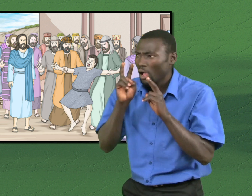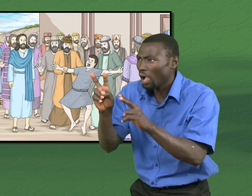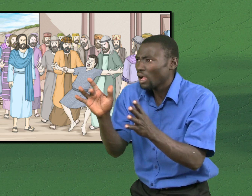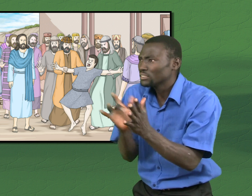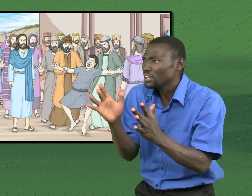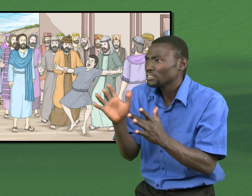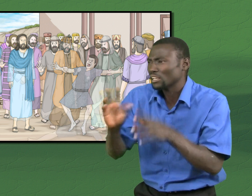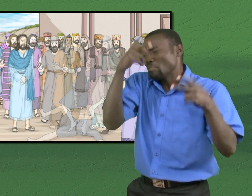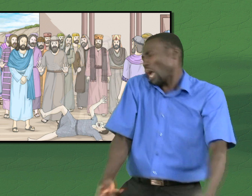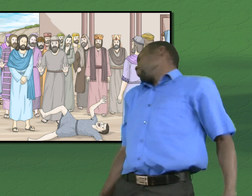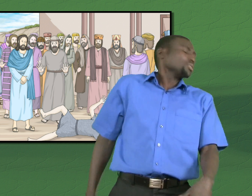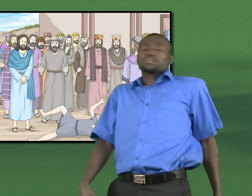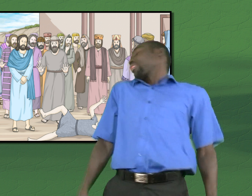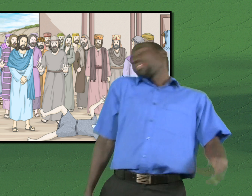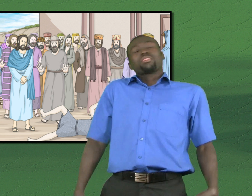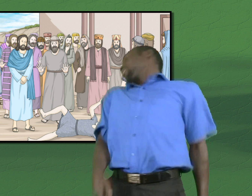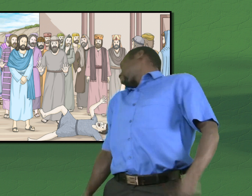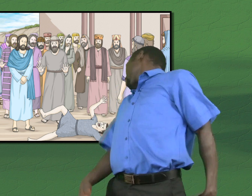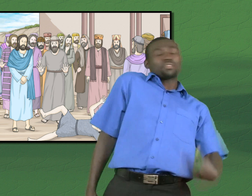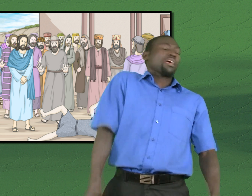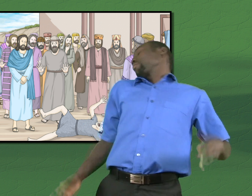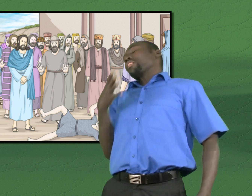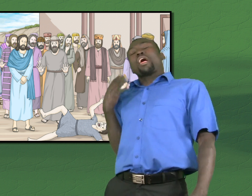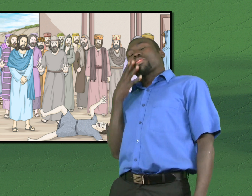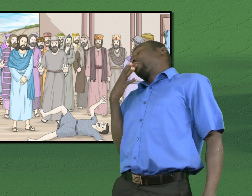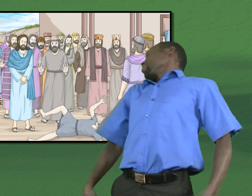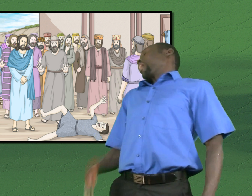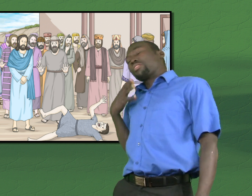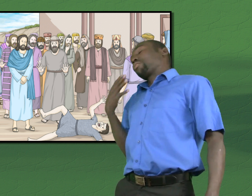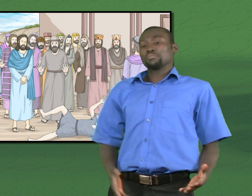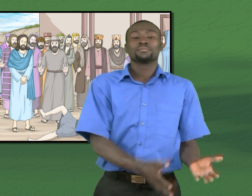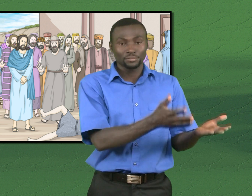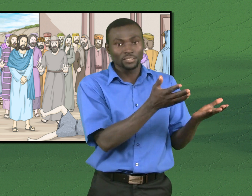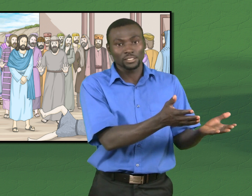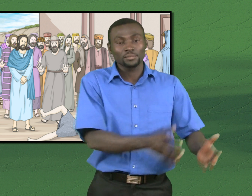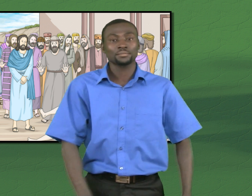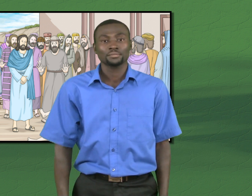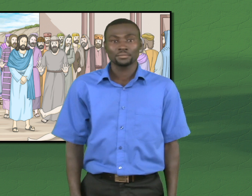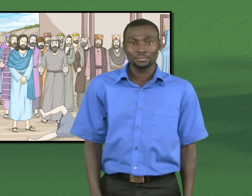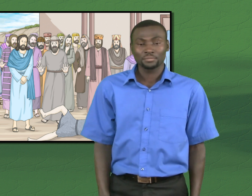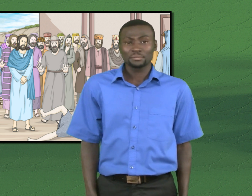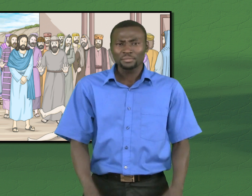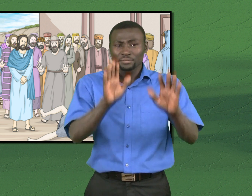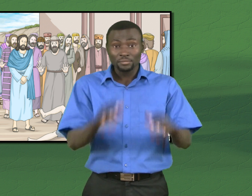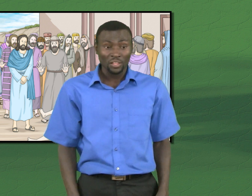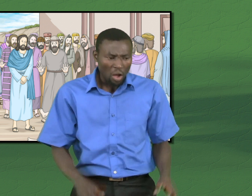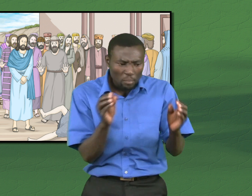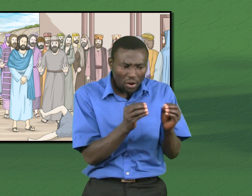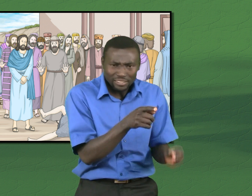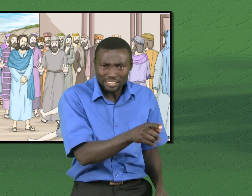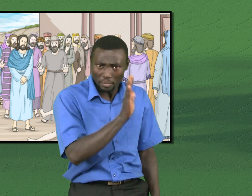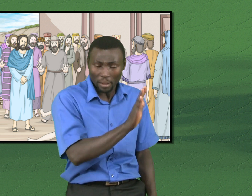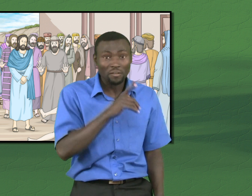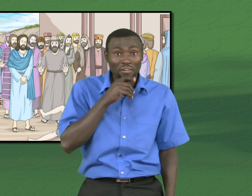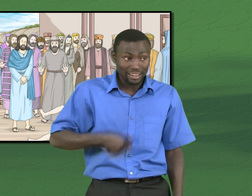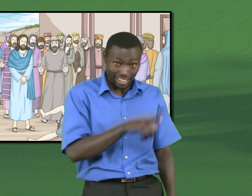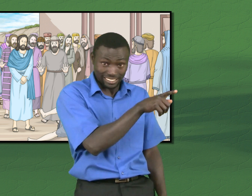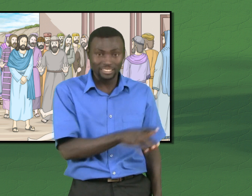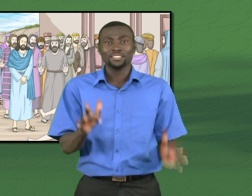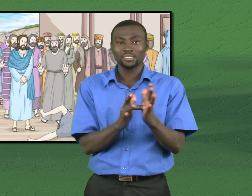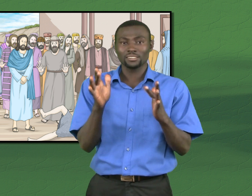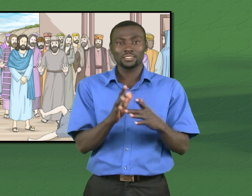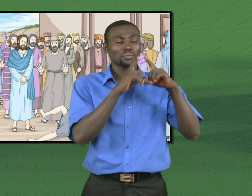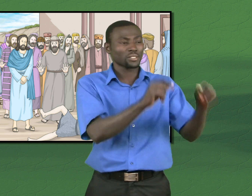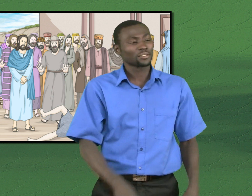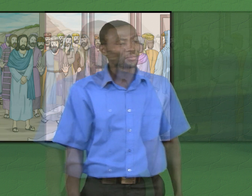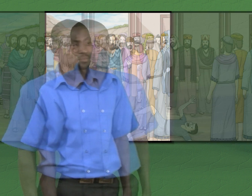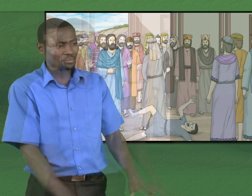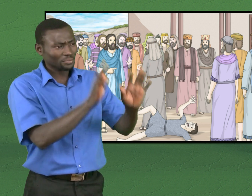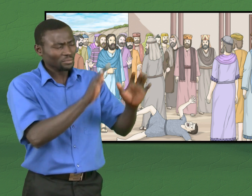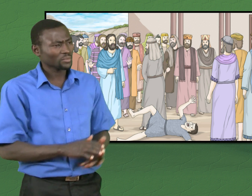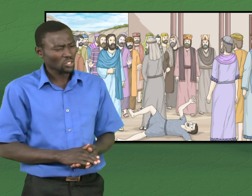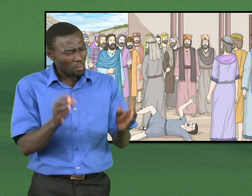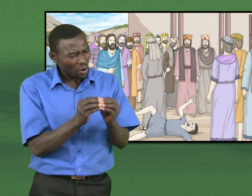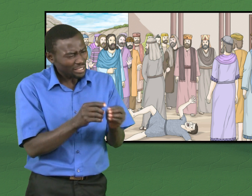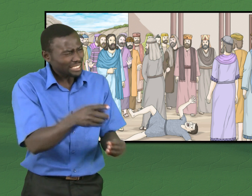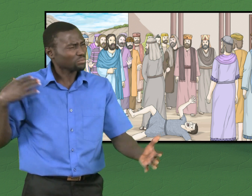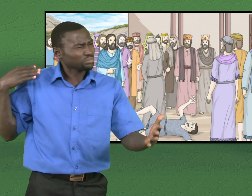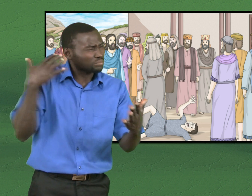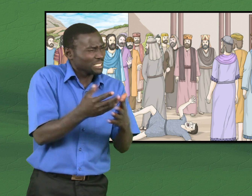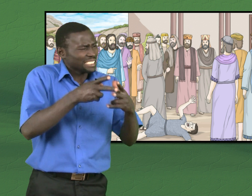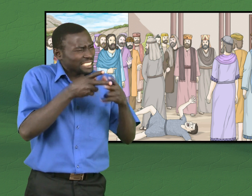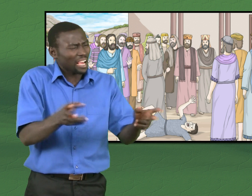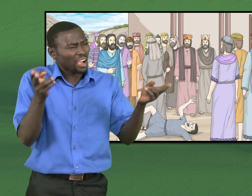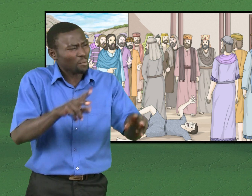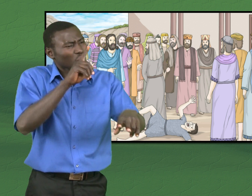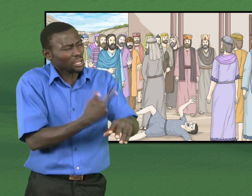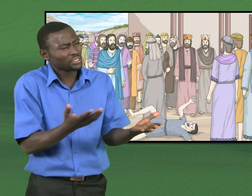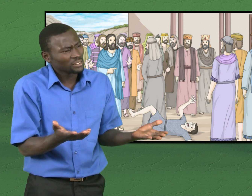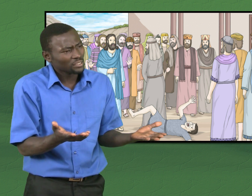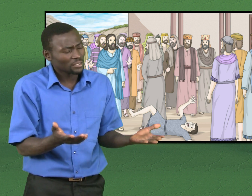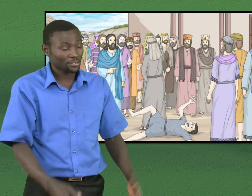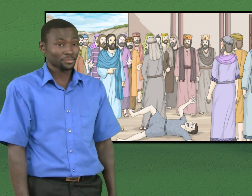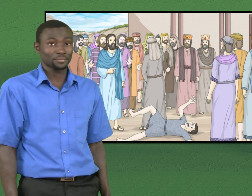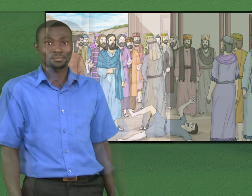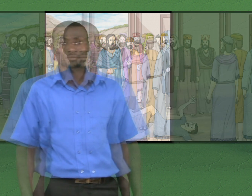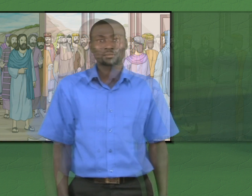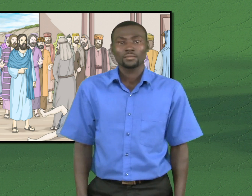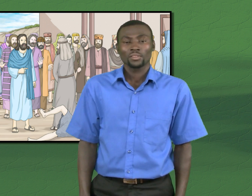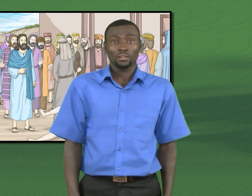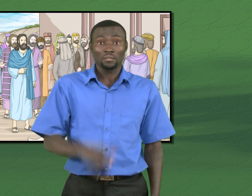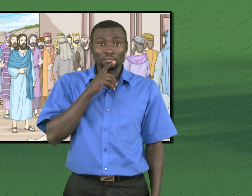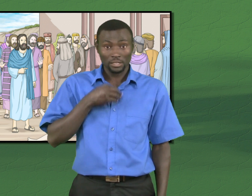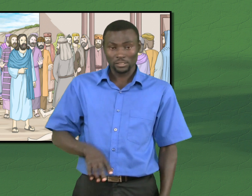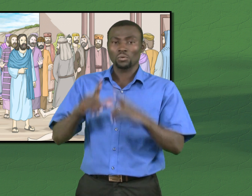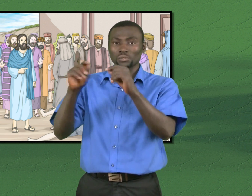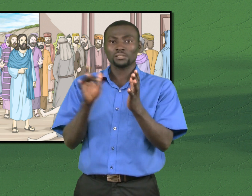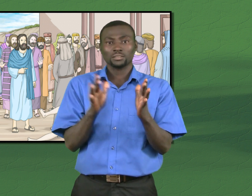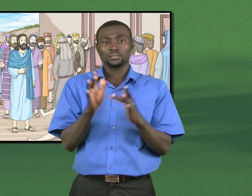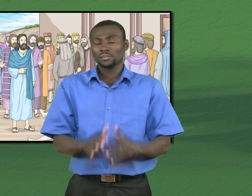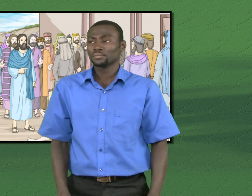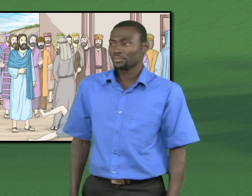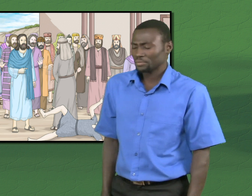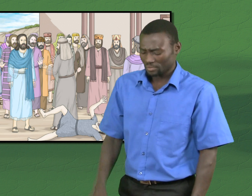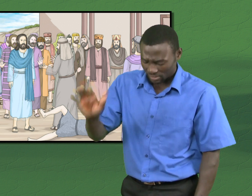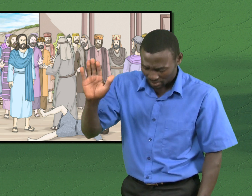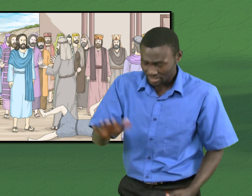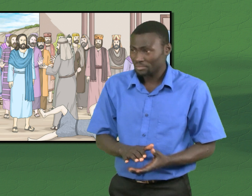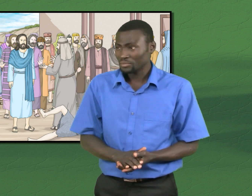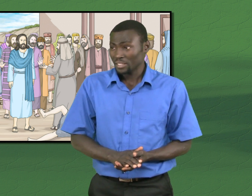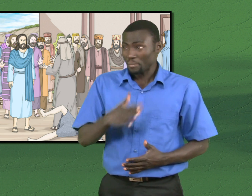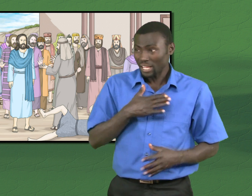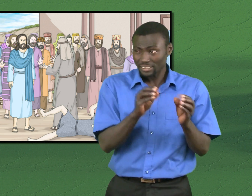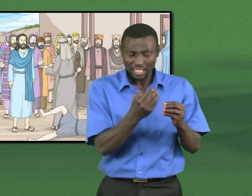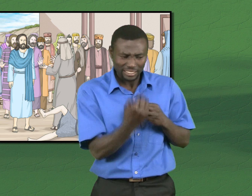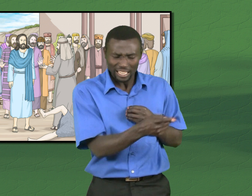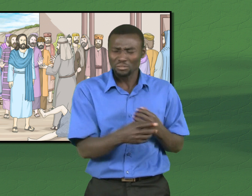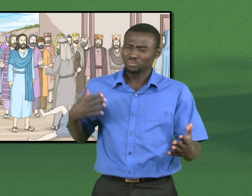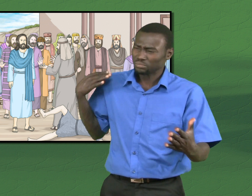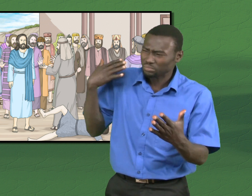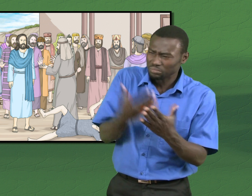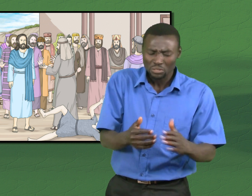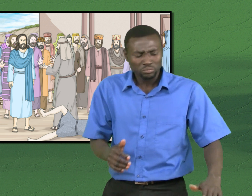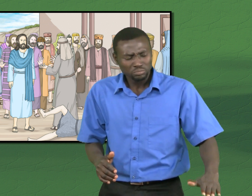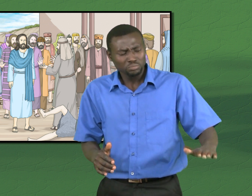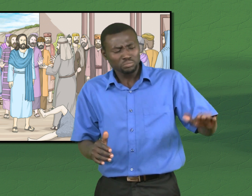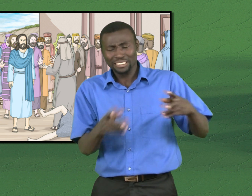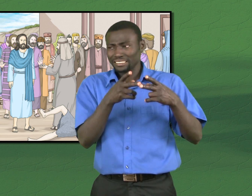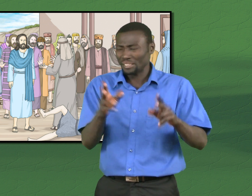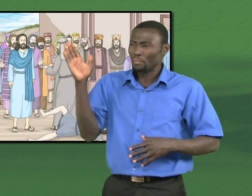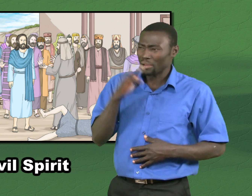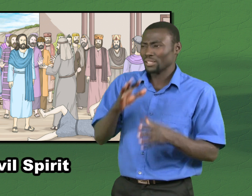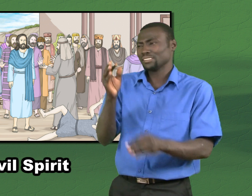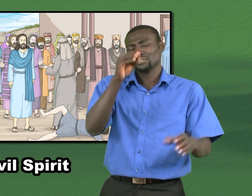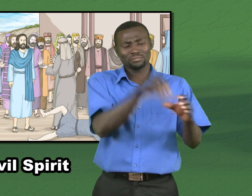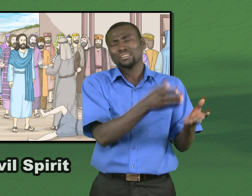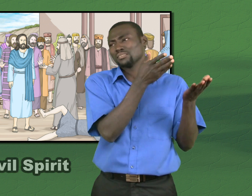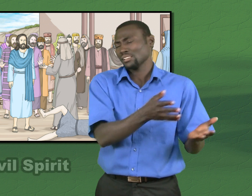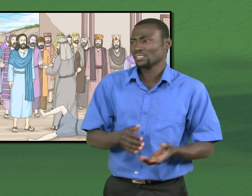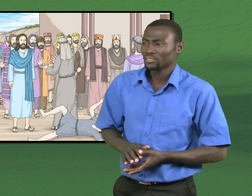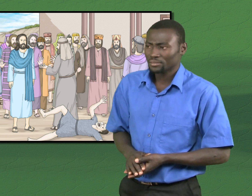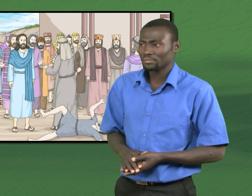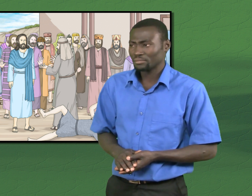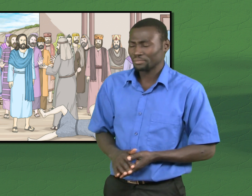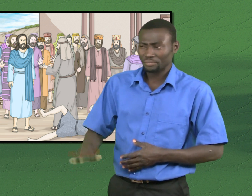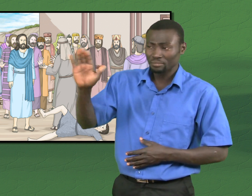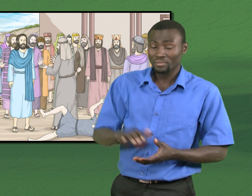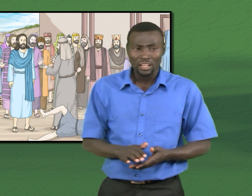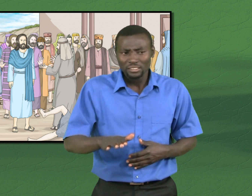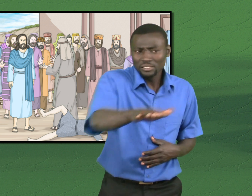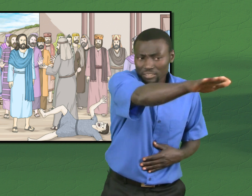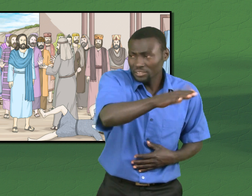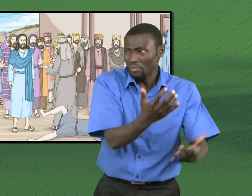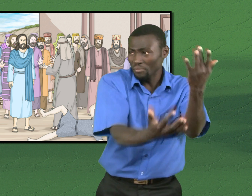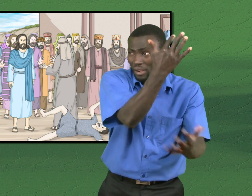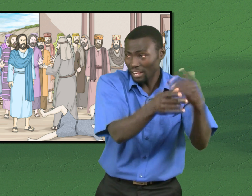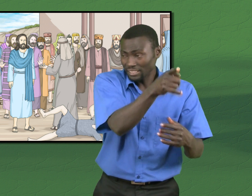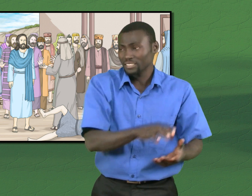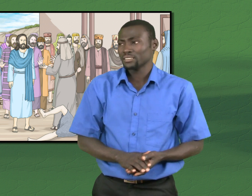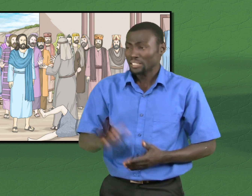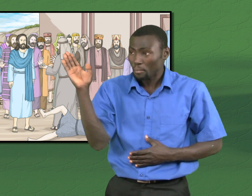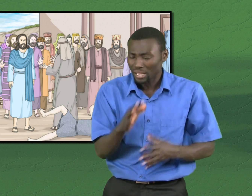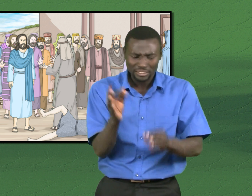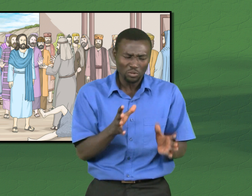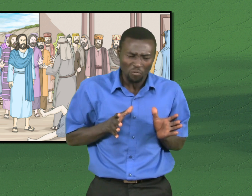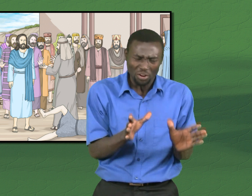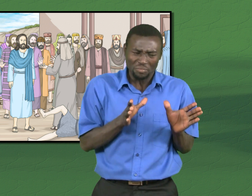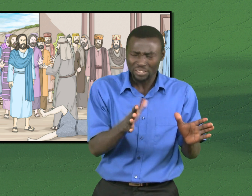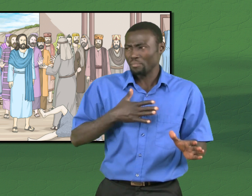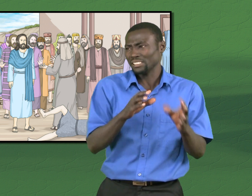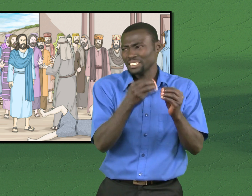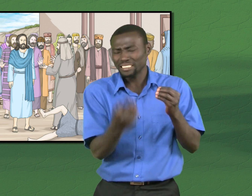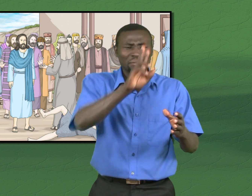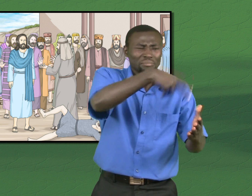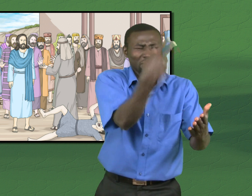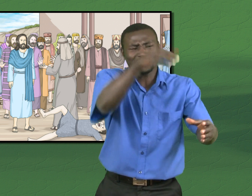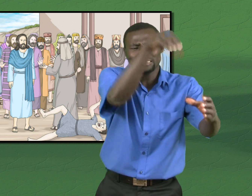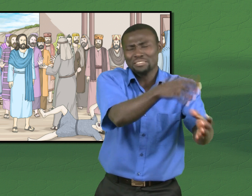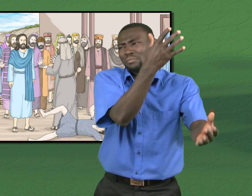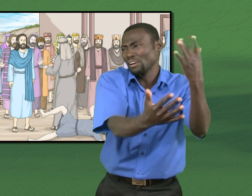He fell to the ground and rolled around, foaming at the mouth. Jesus asked the boy’s father, “How long has this been with him?” “From childhood,” he said.